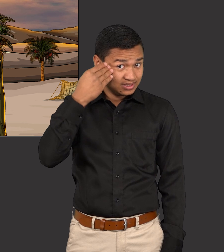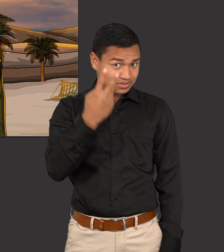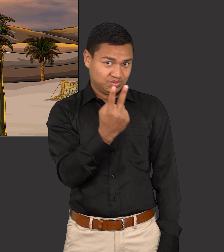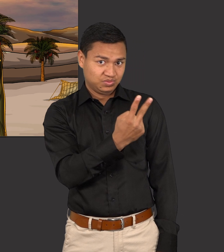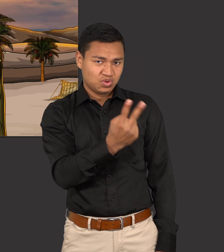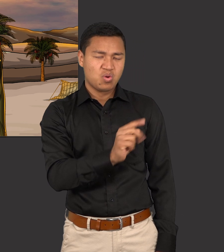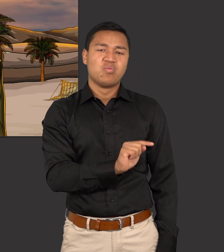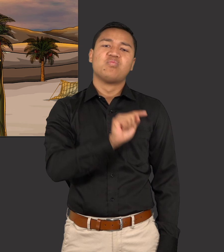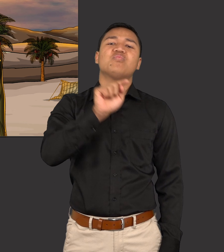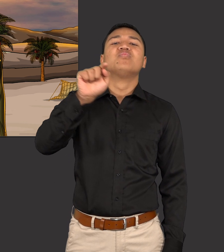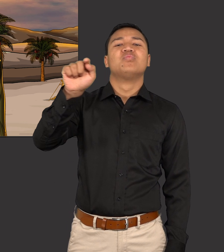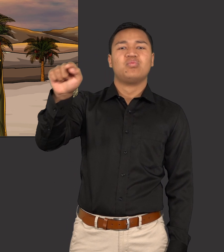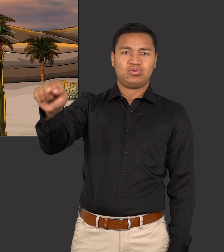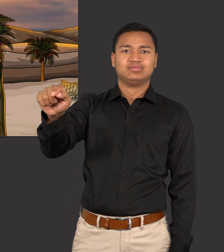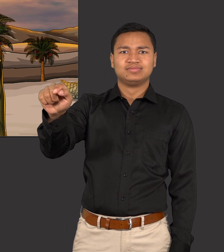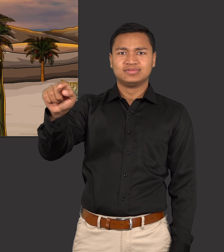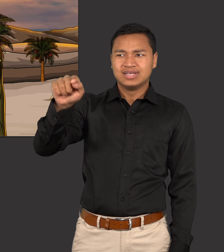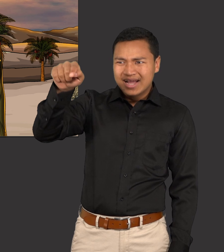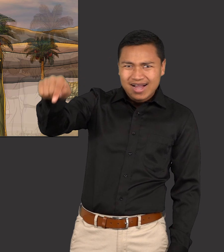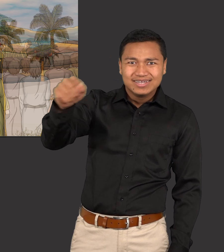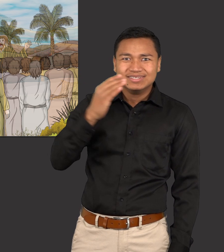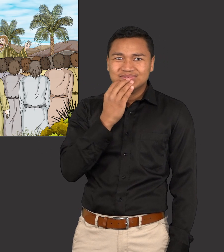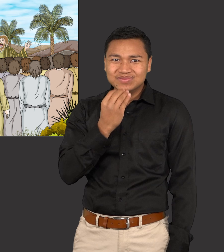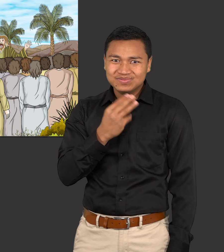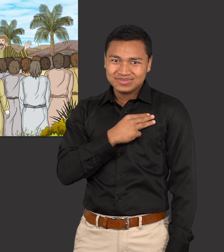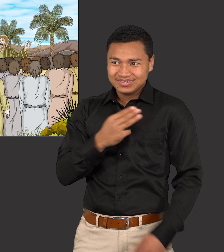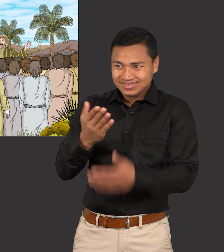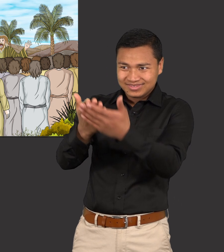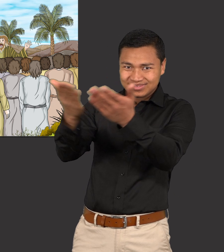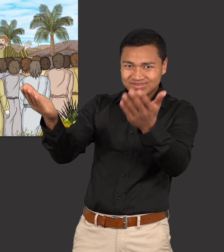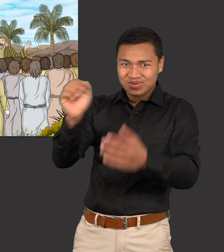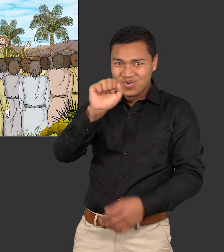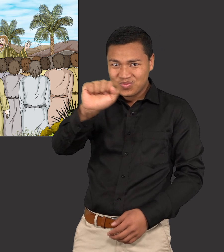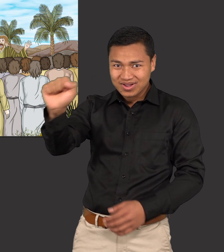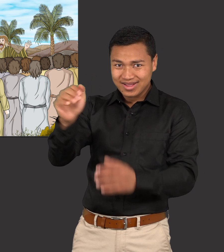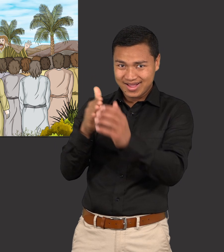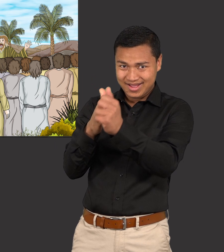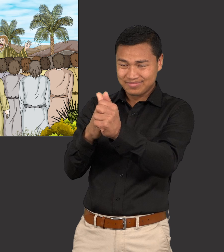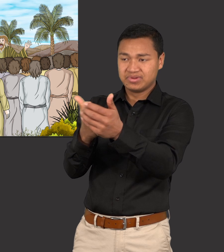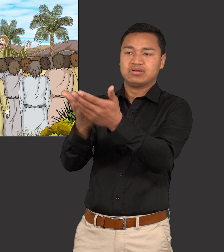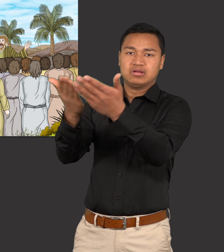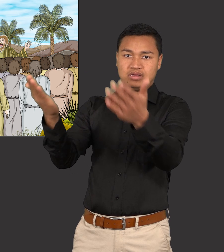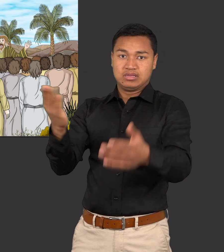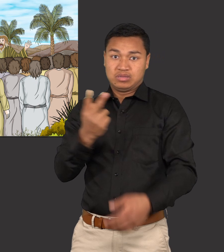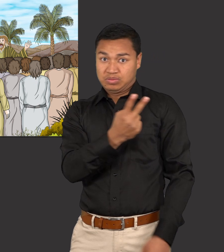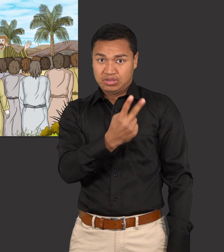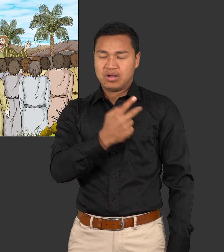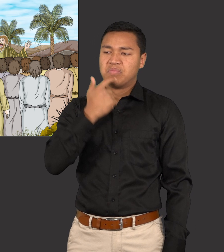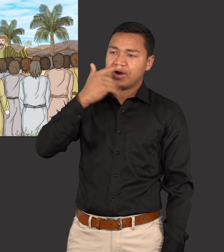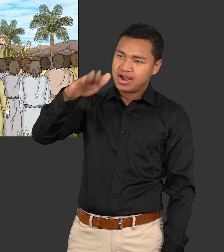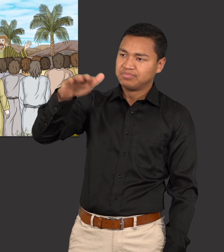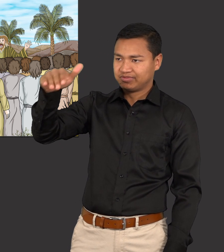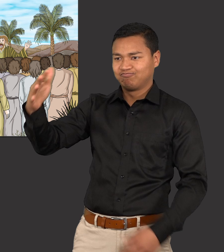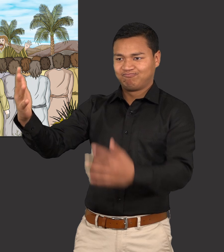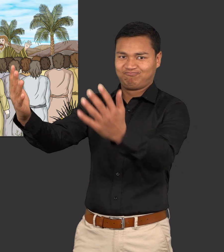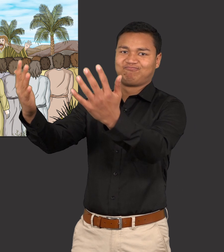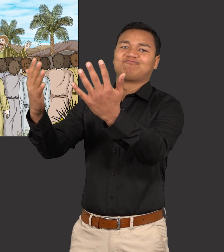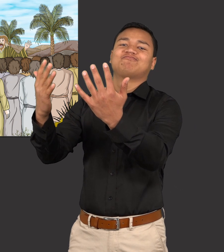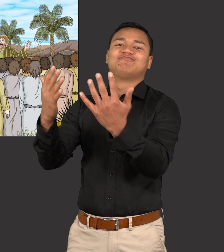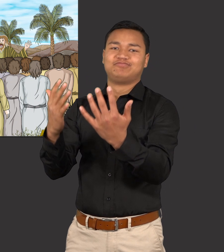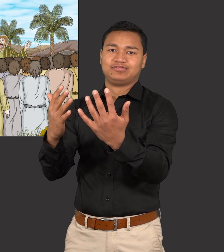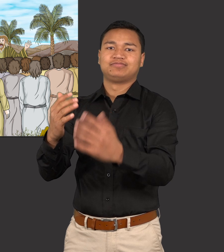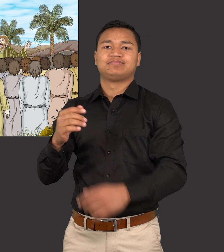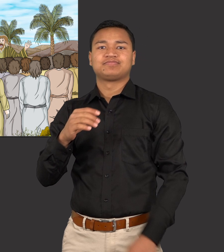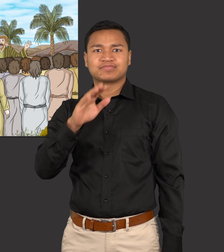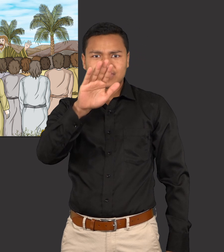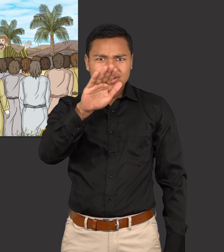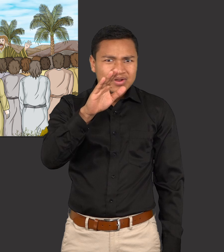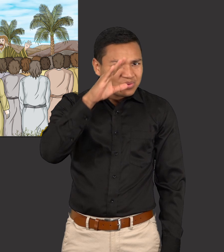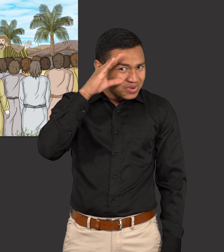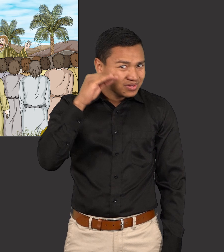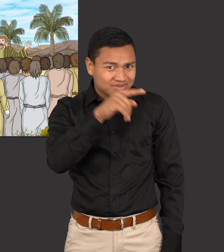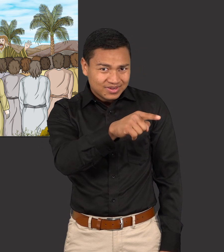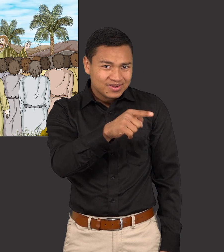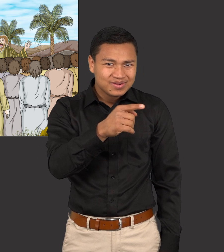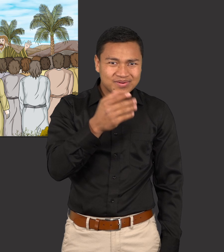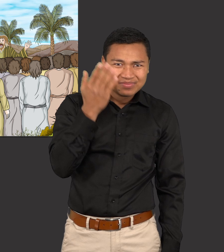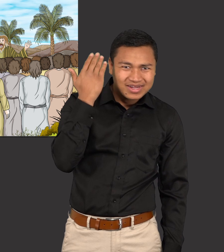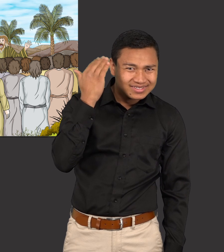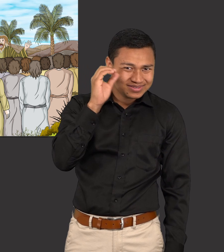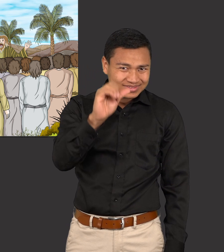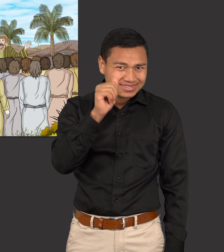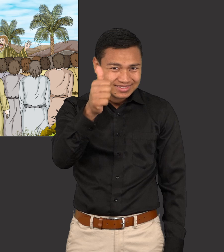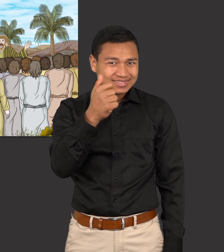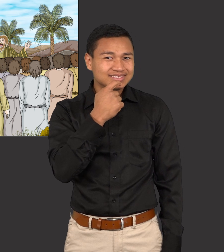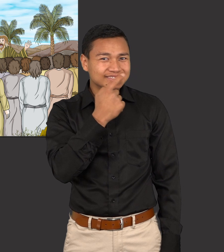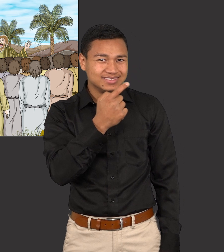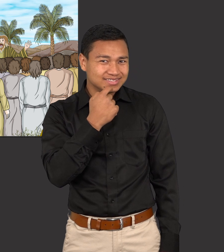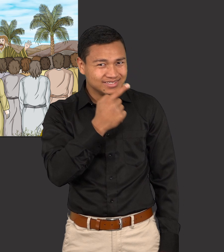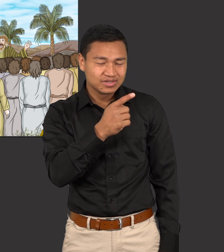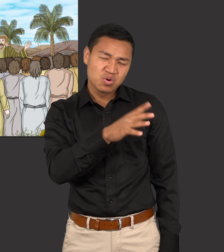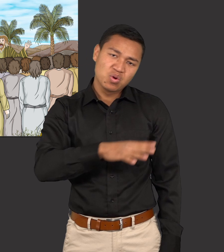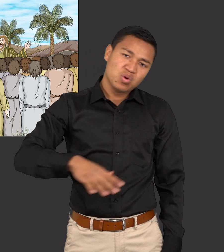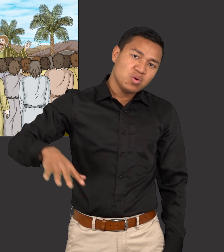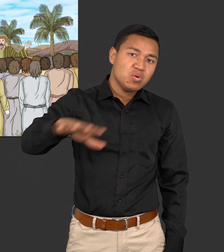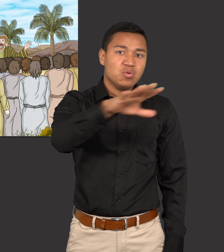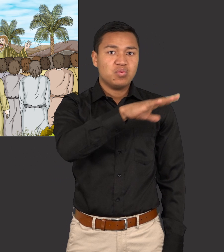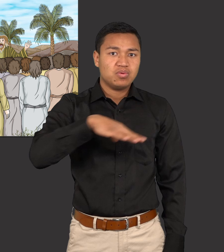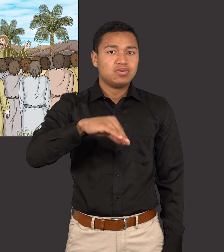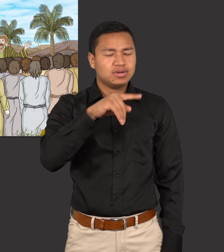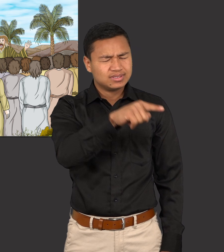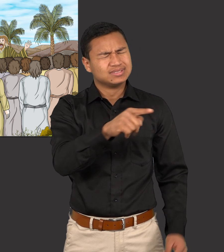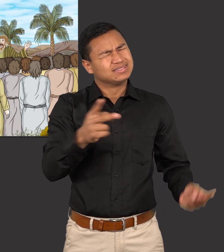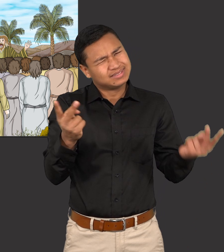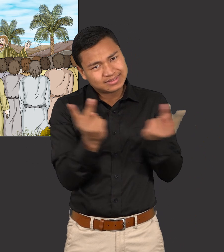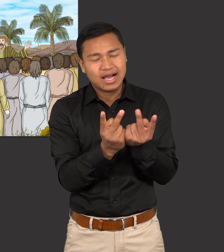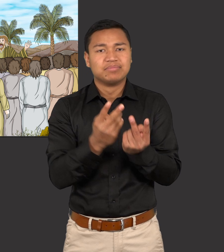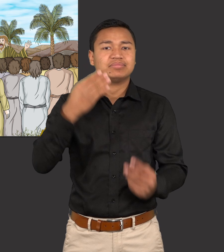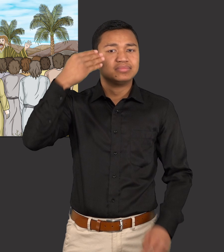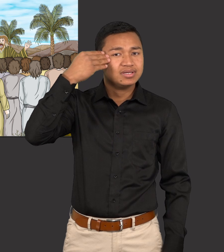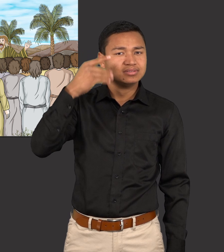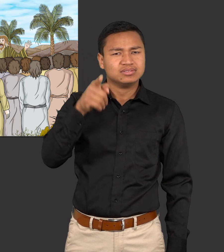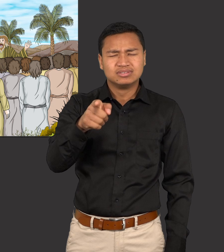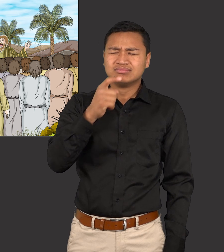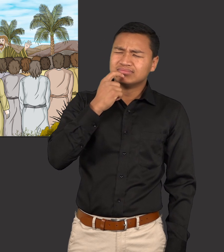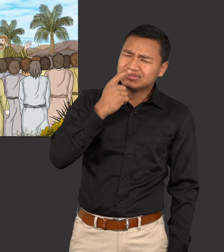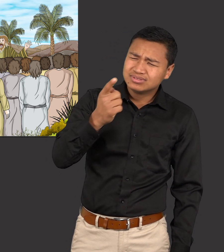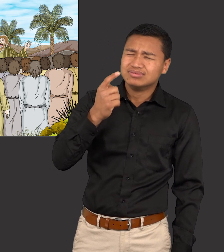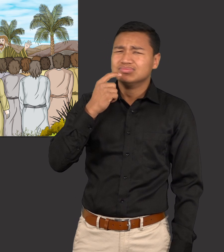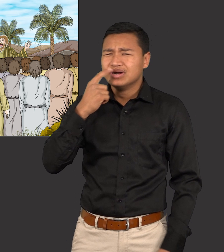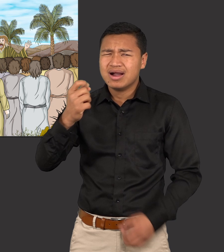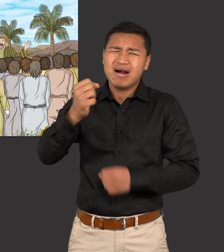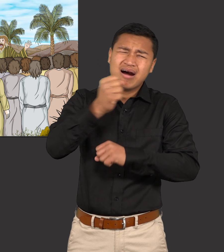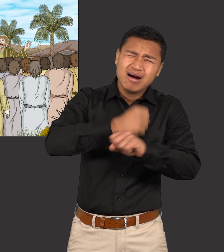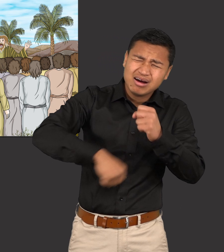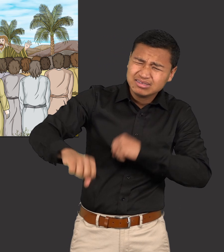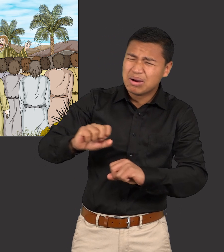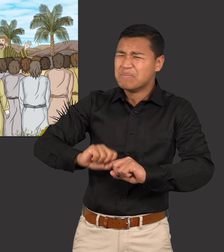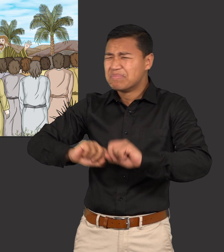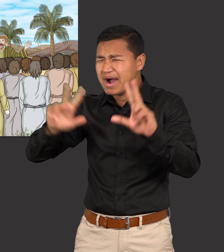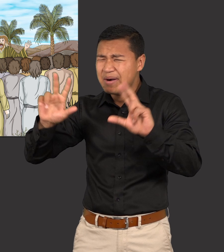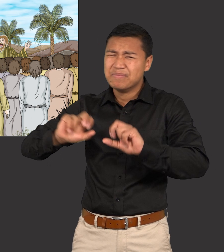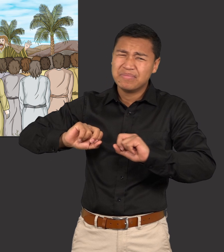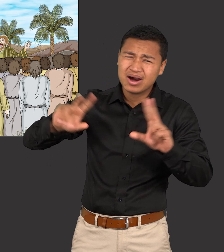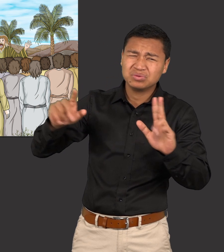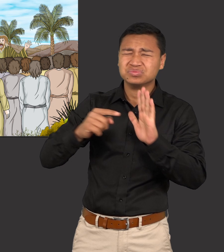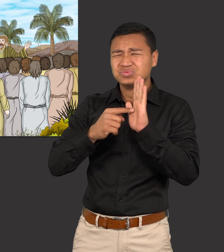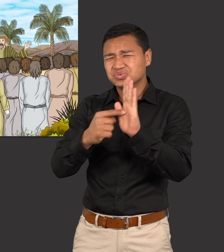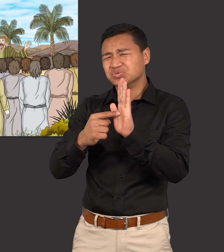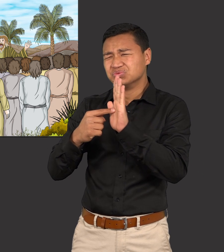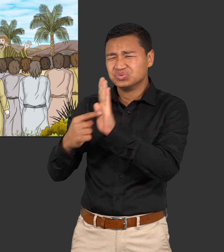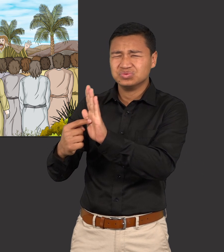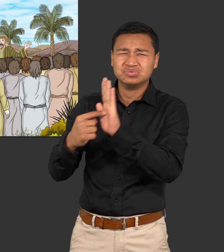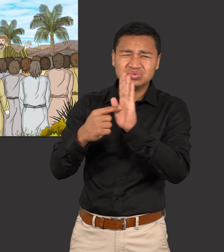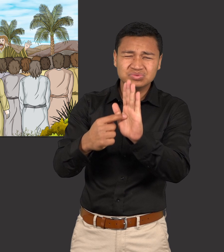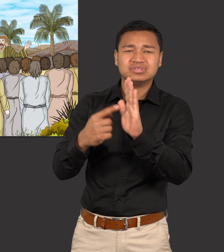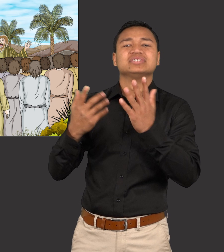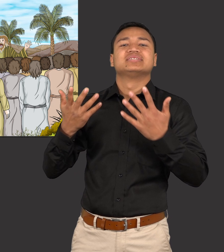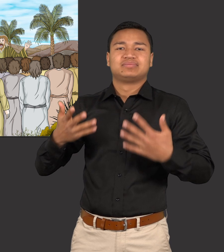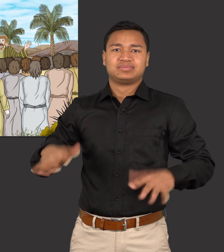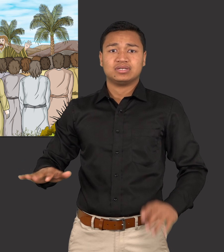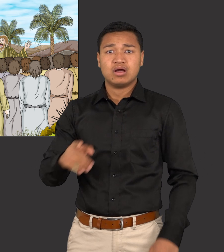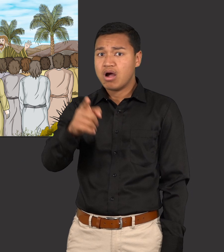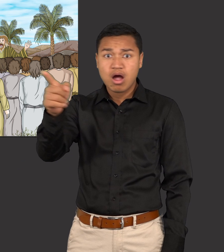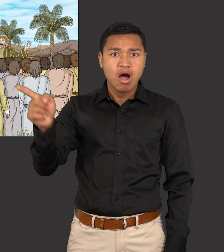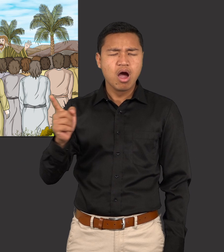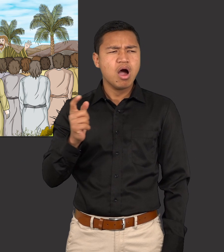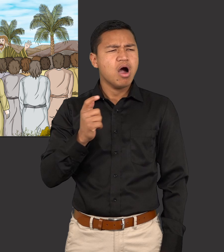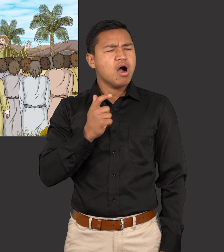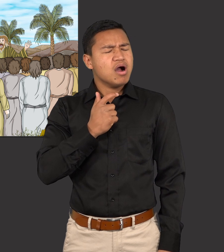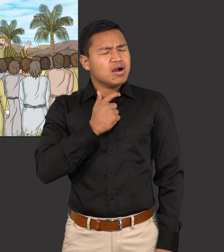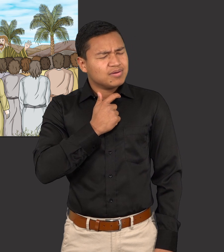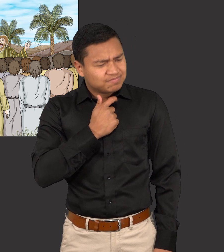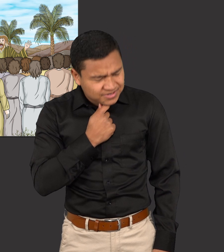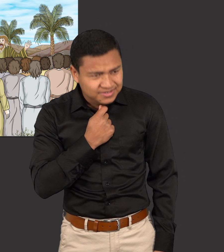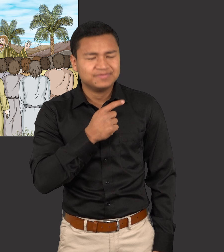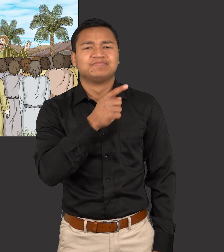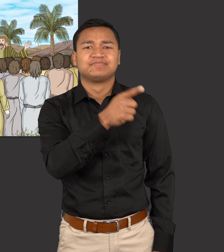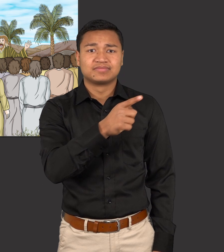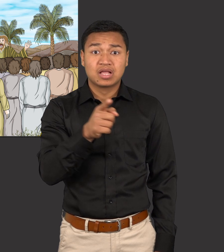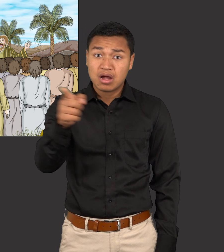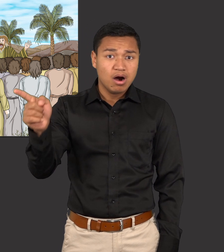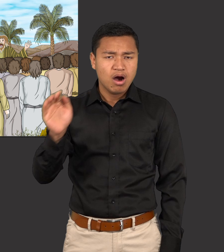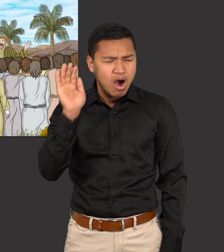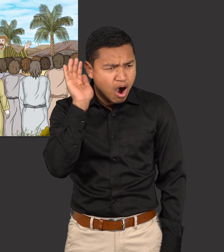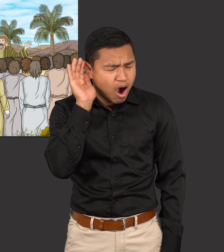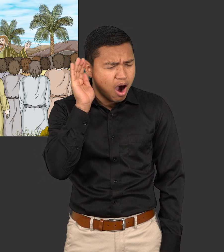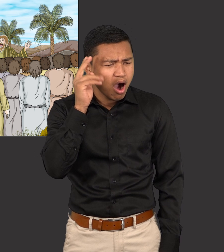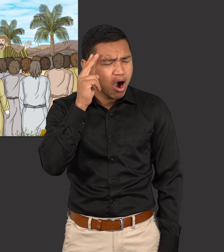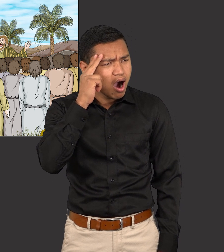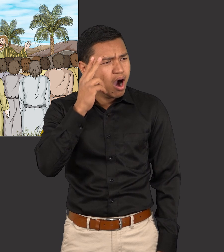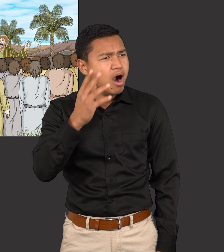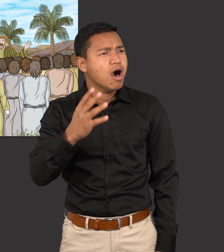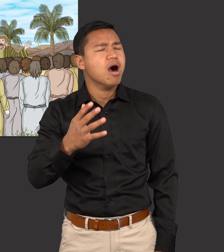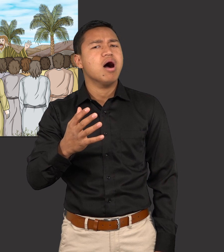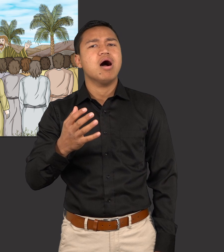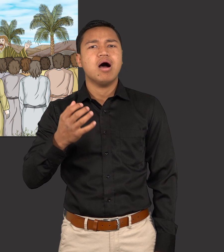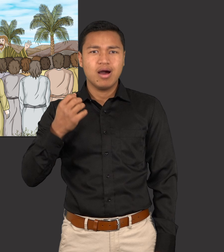Then Moses and Aaron went and assembled all the elders of the Israelites, and Aaron relayed everything the LORD had said to Moses.